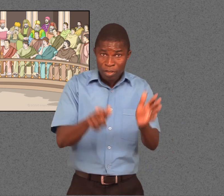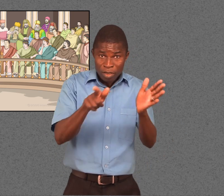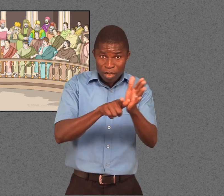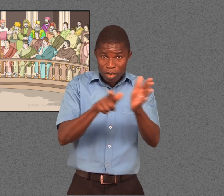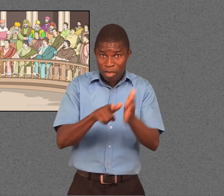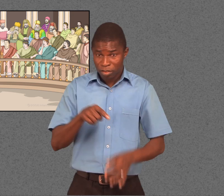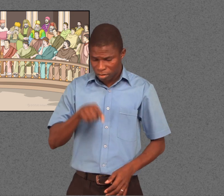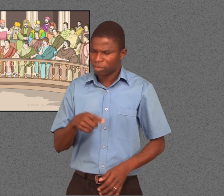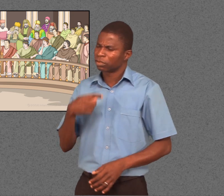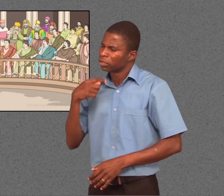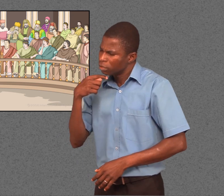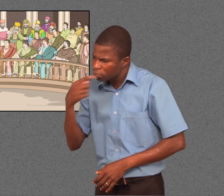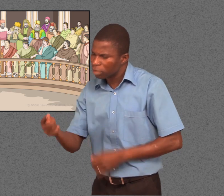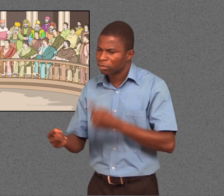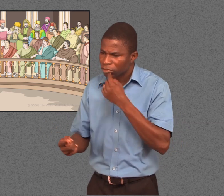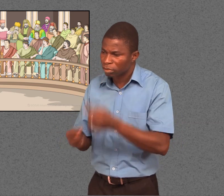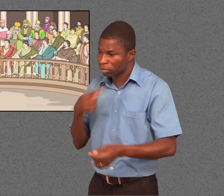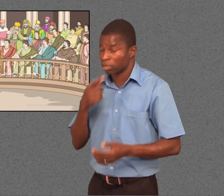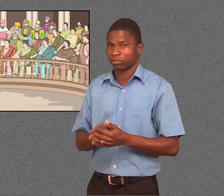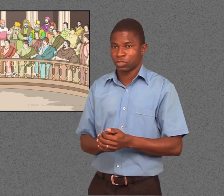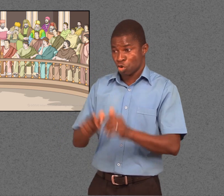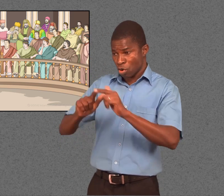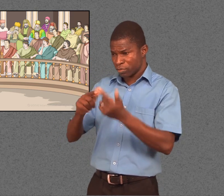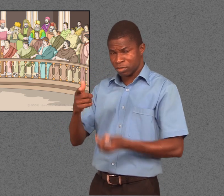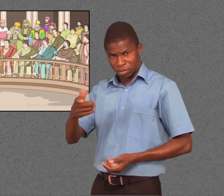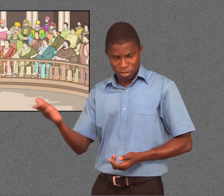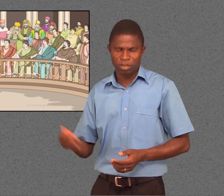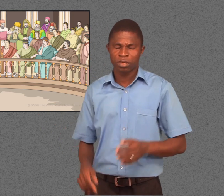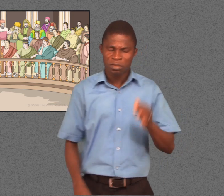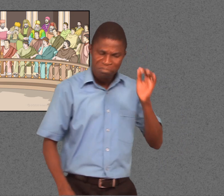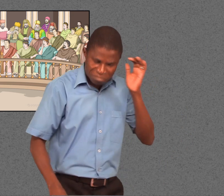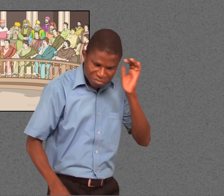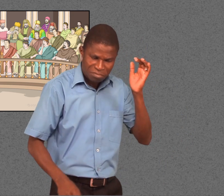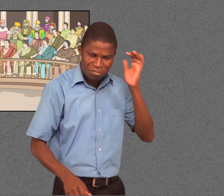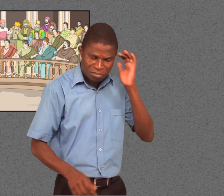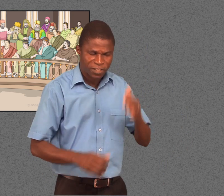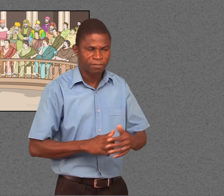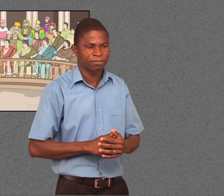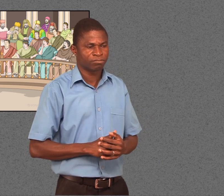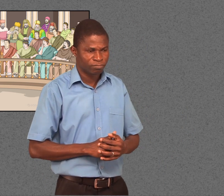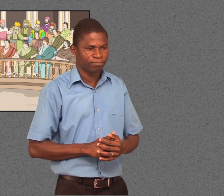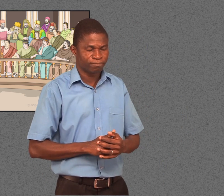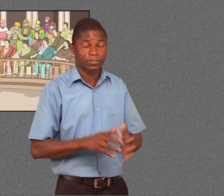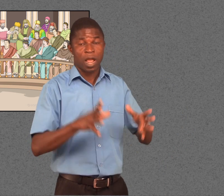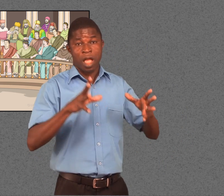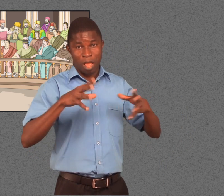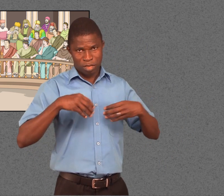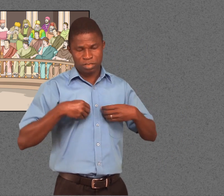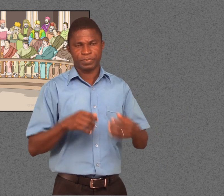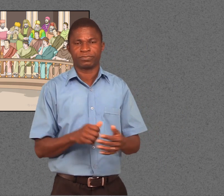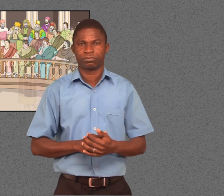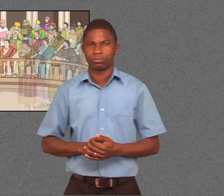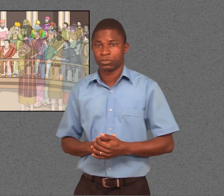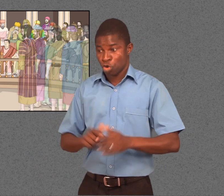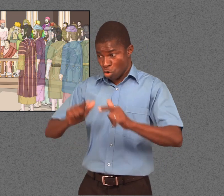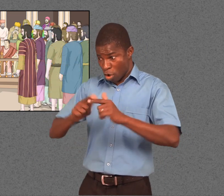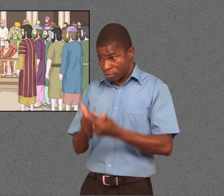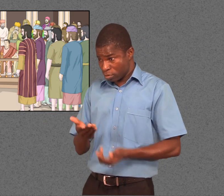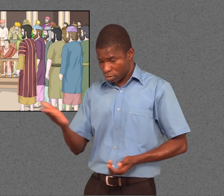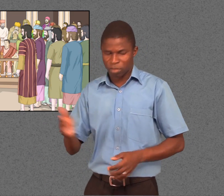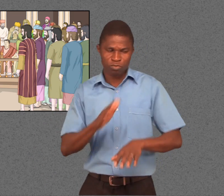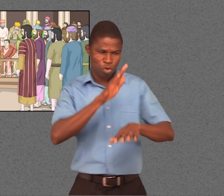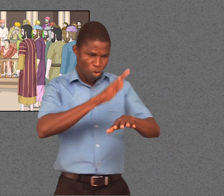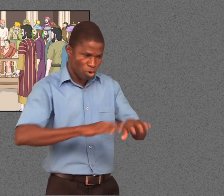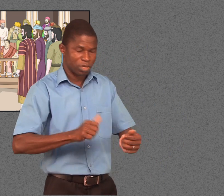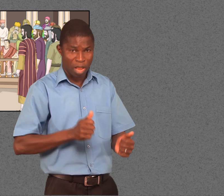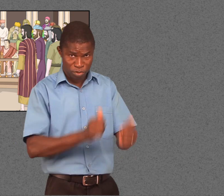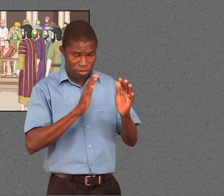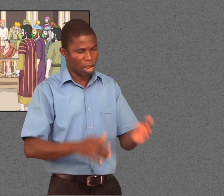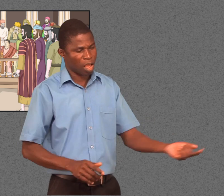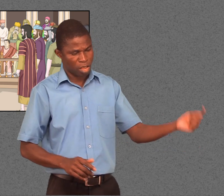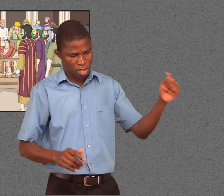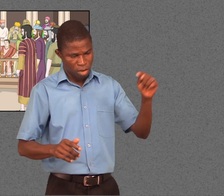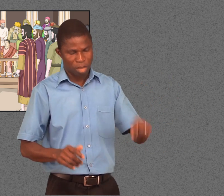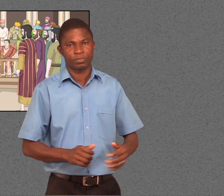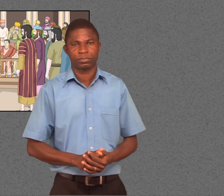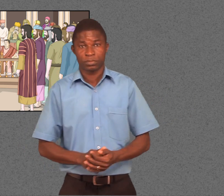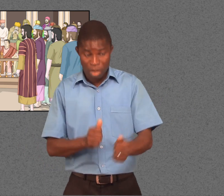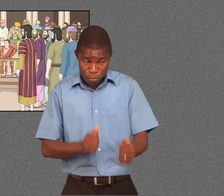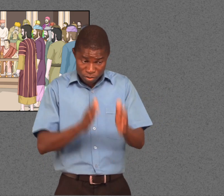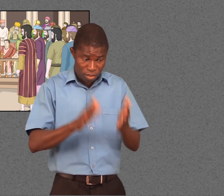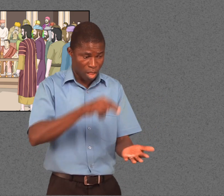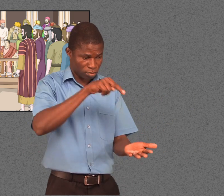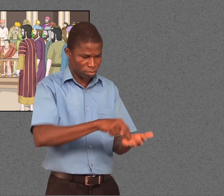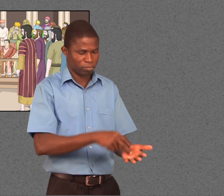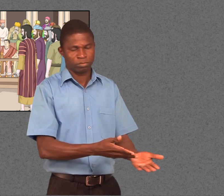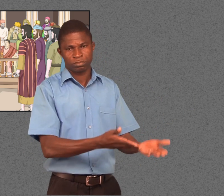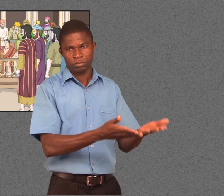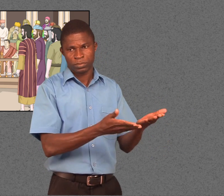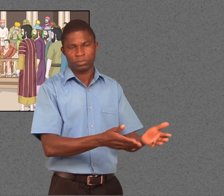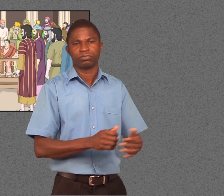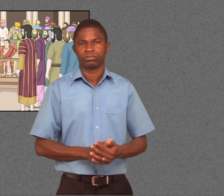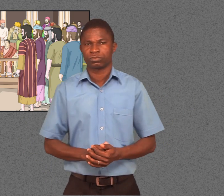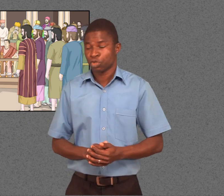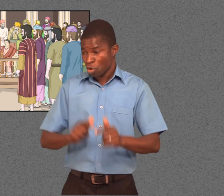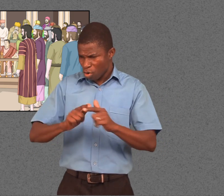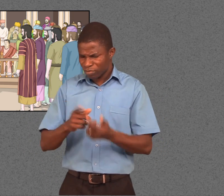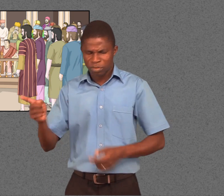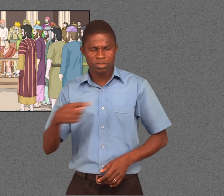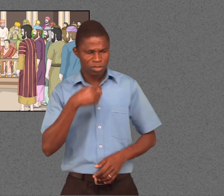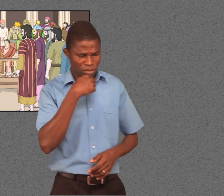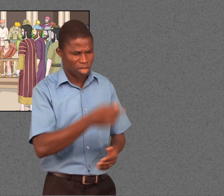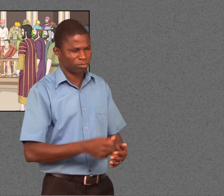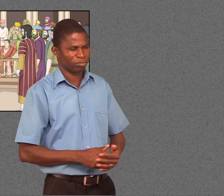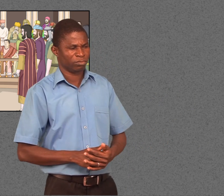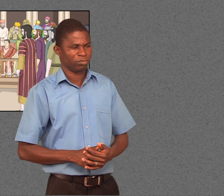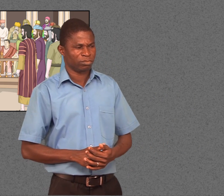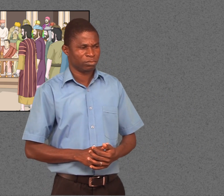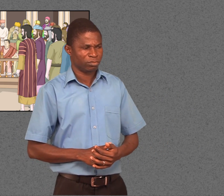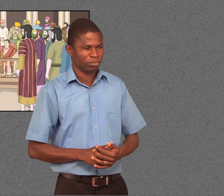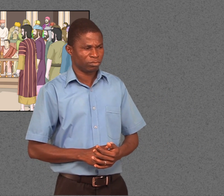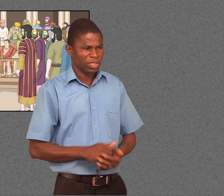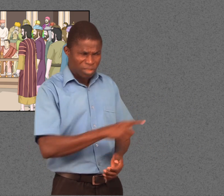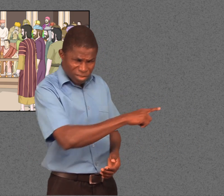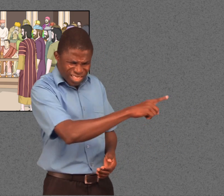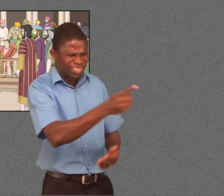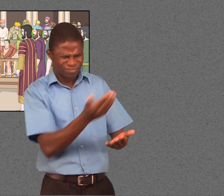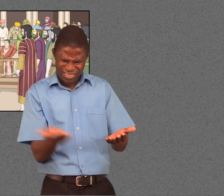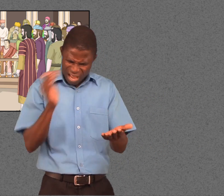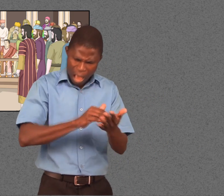But if it is from God, you will not be able to stop them.